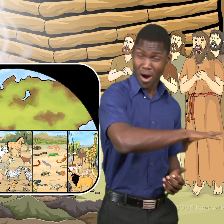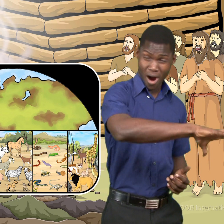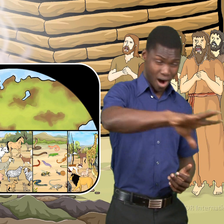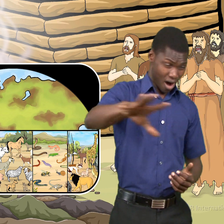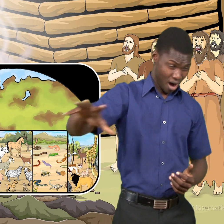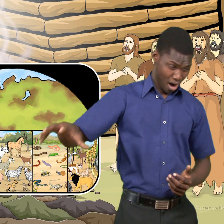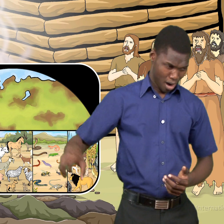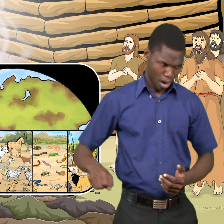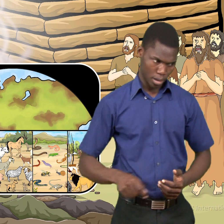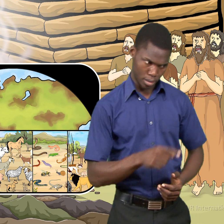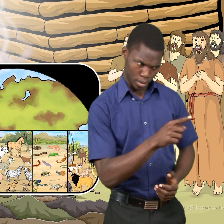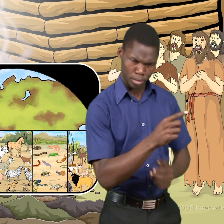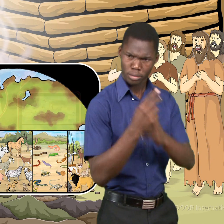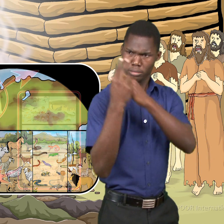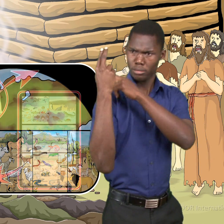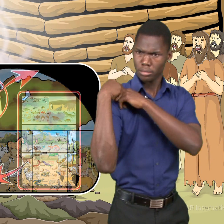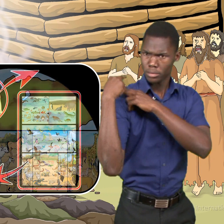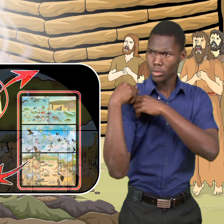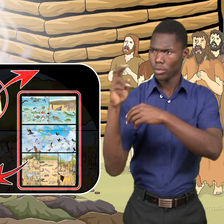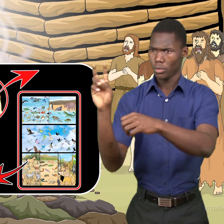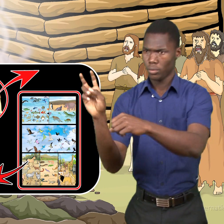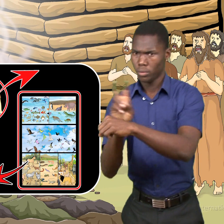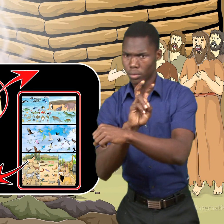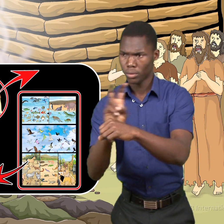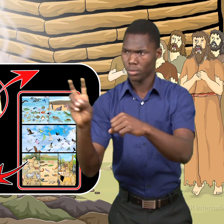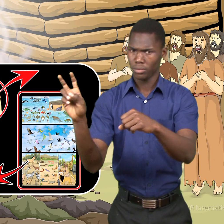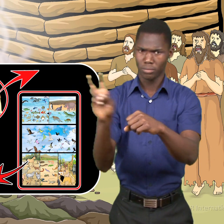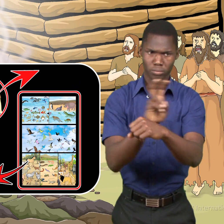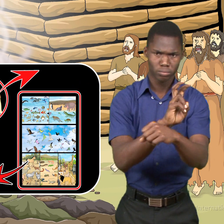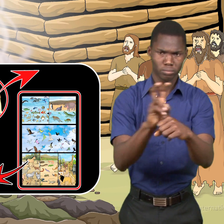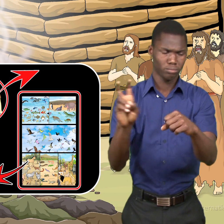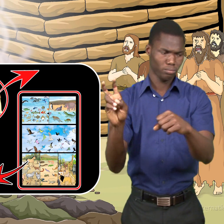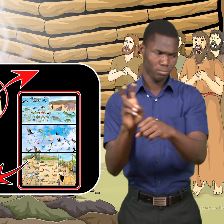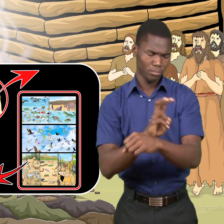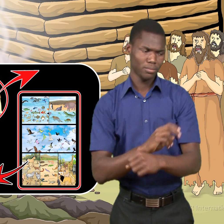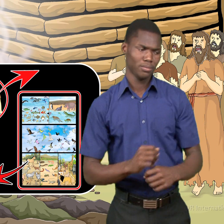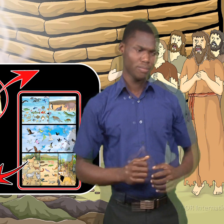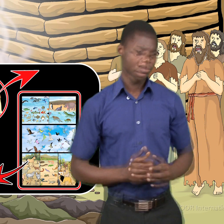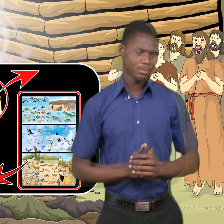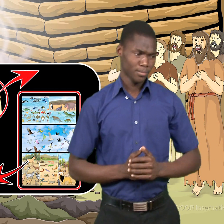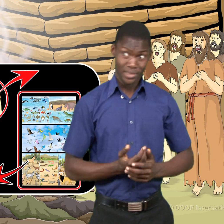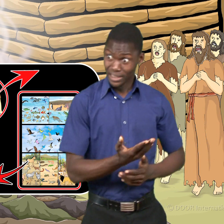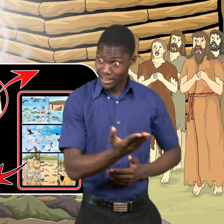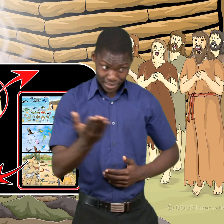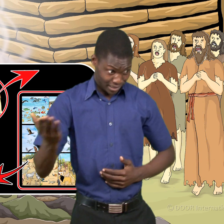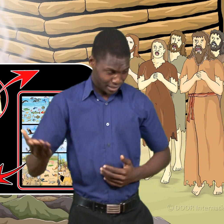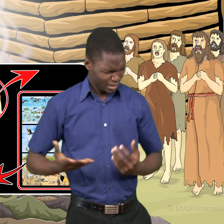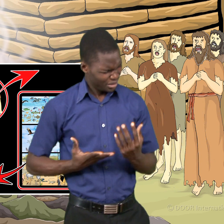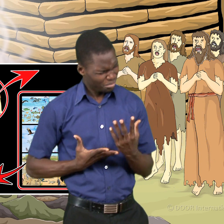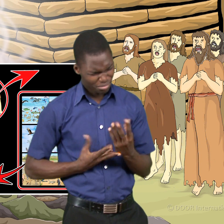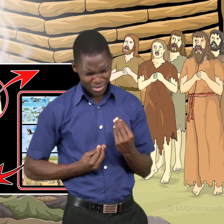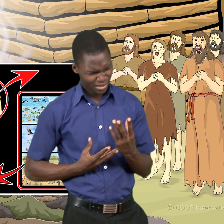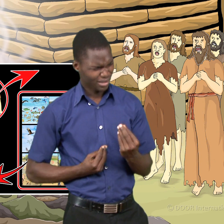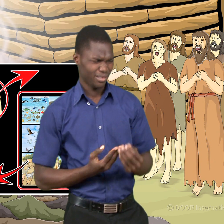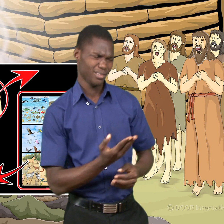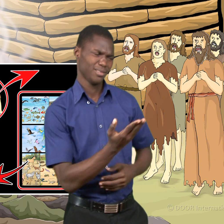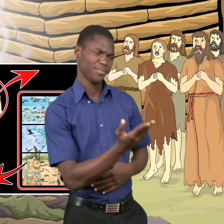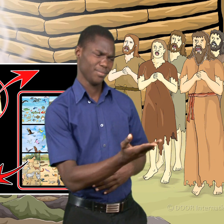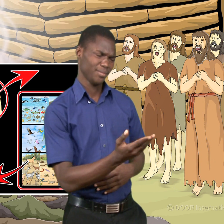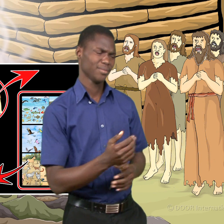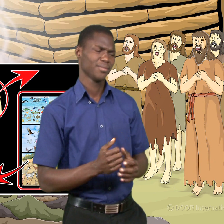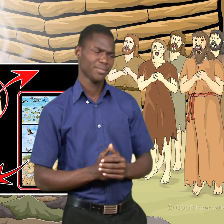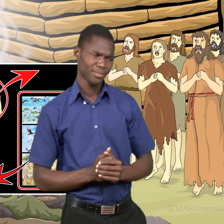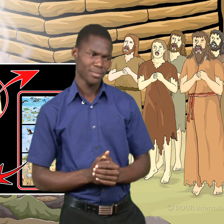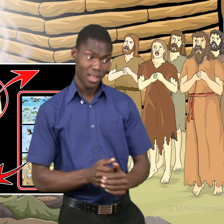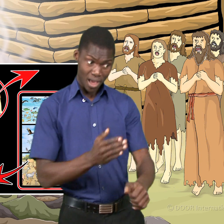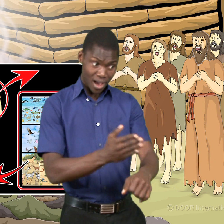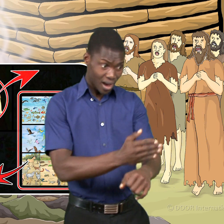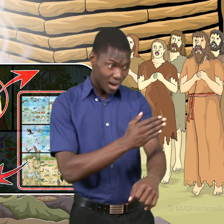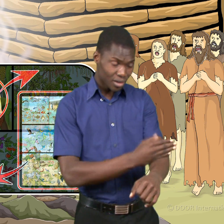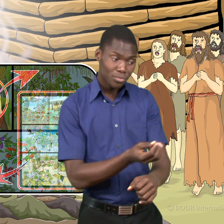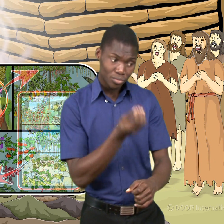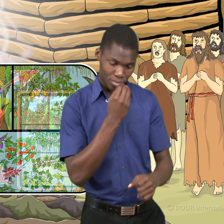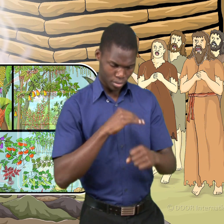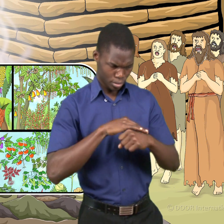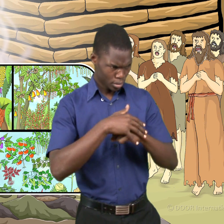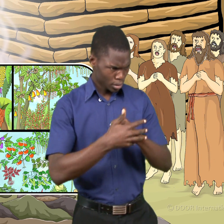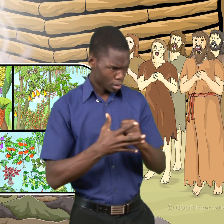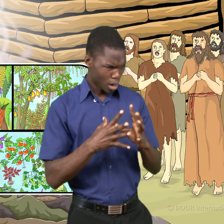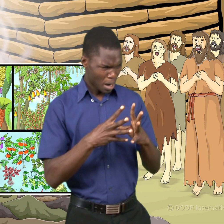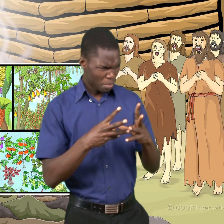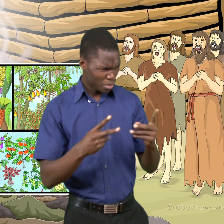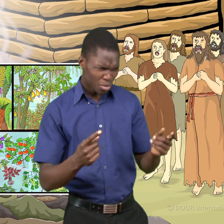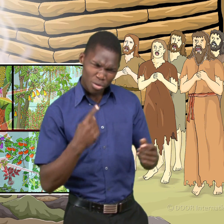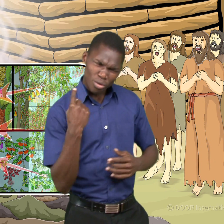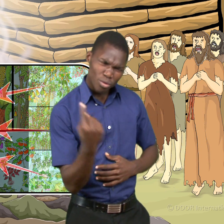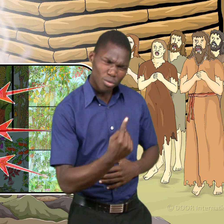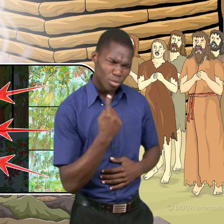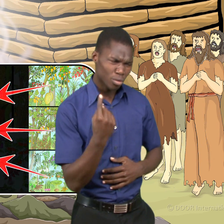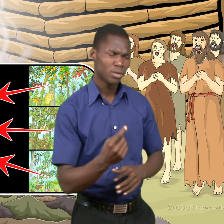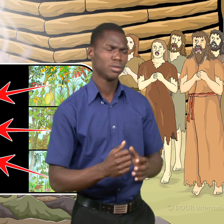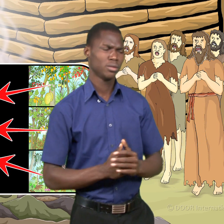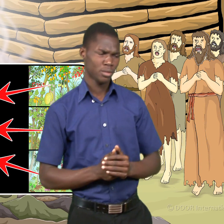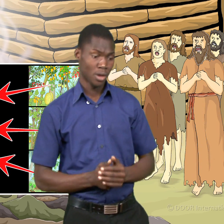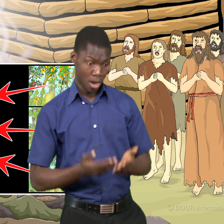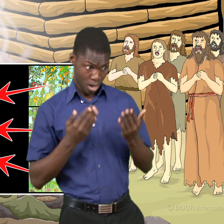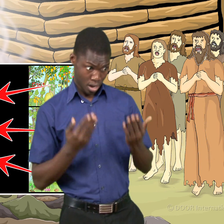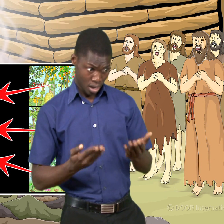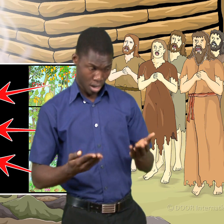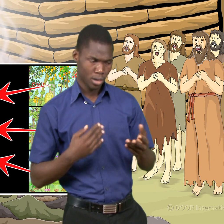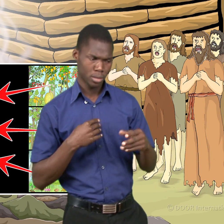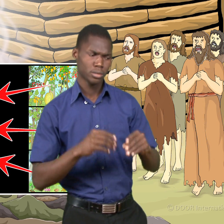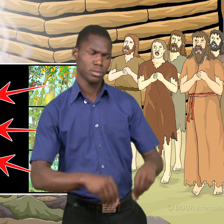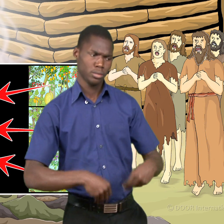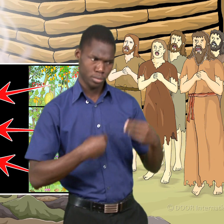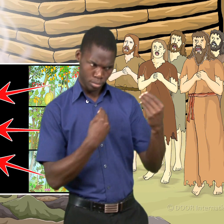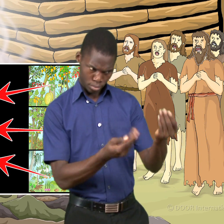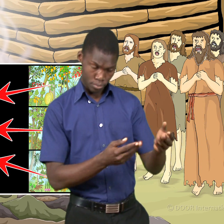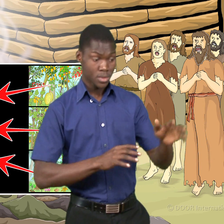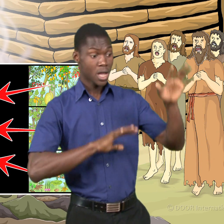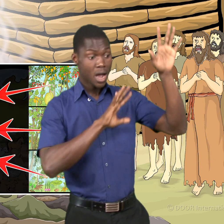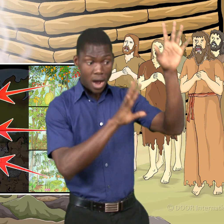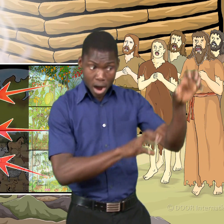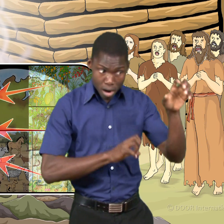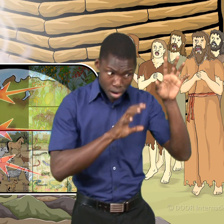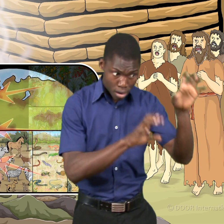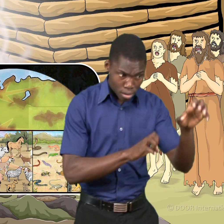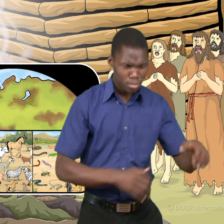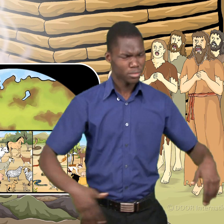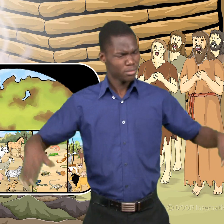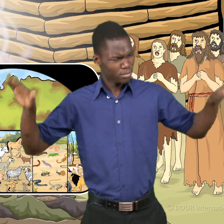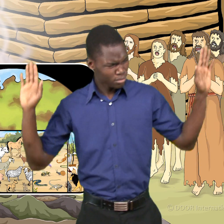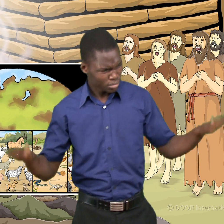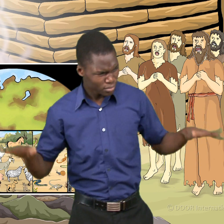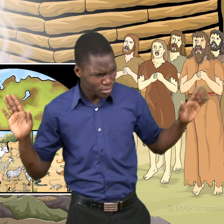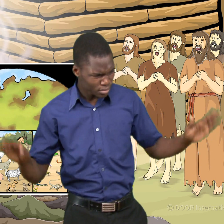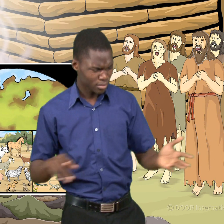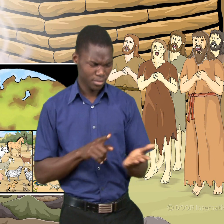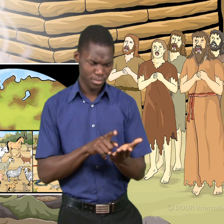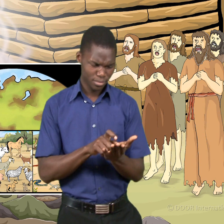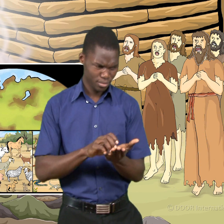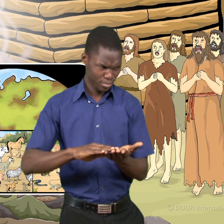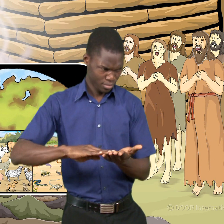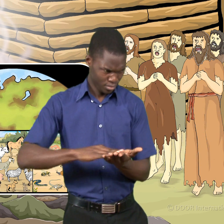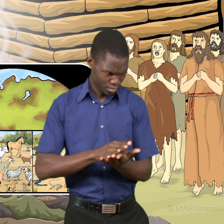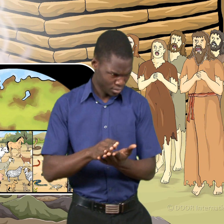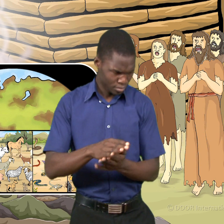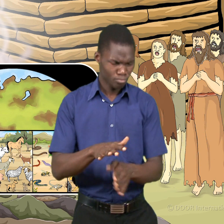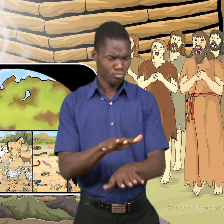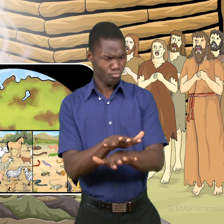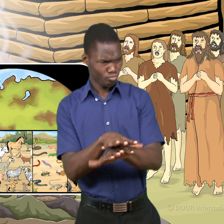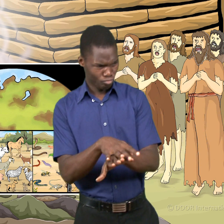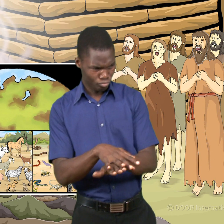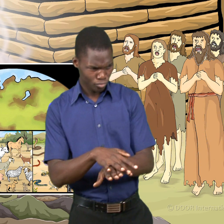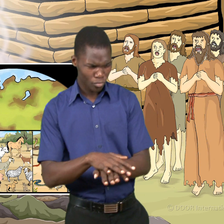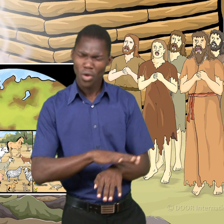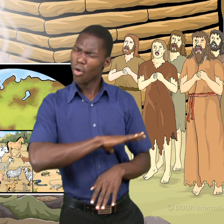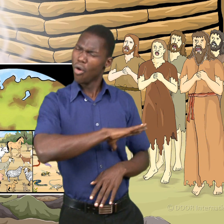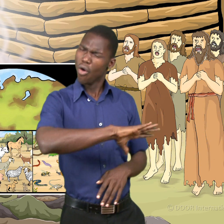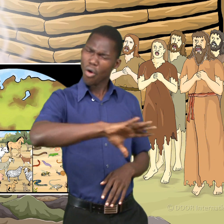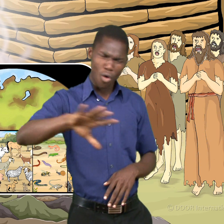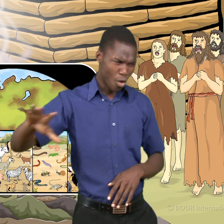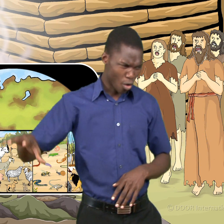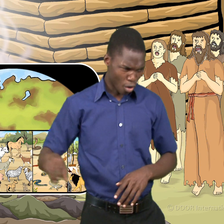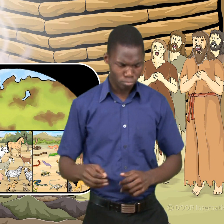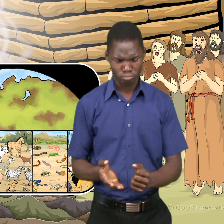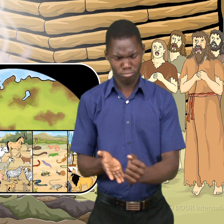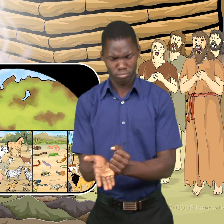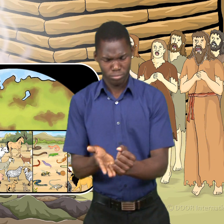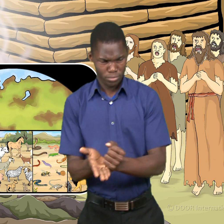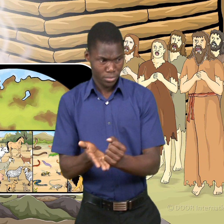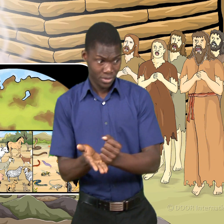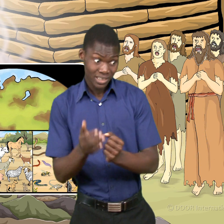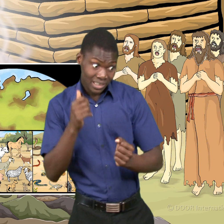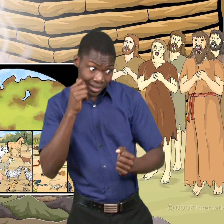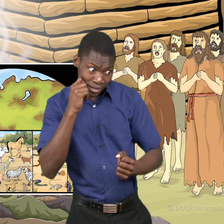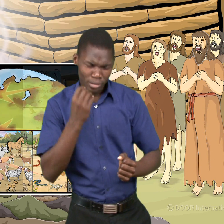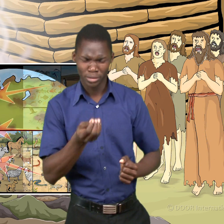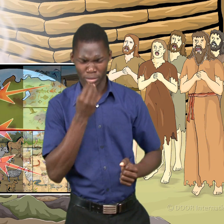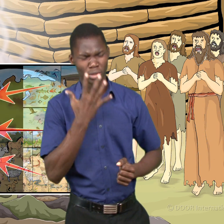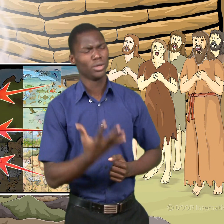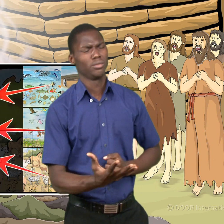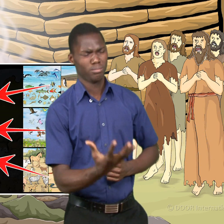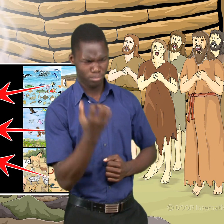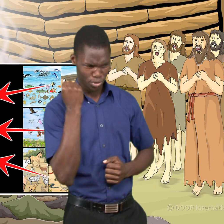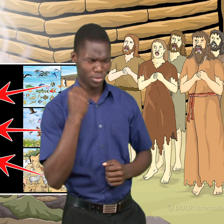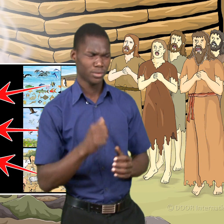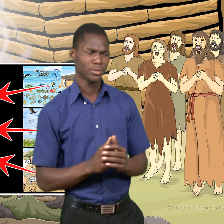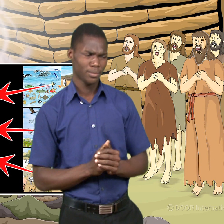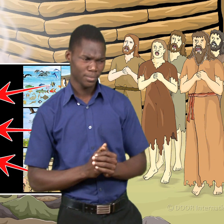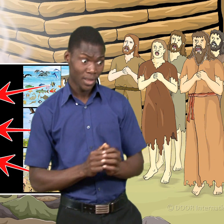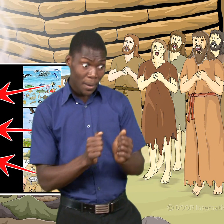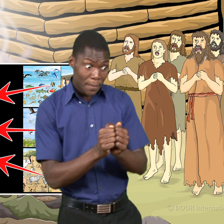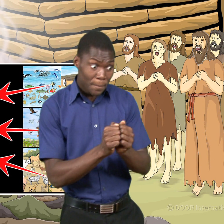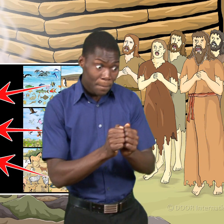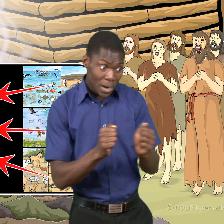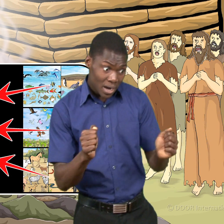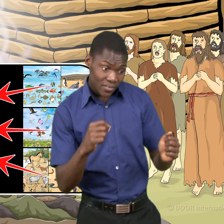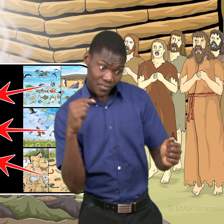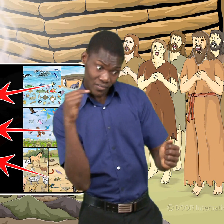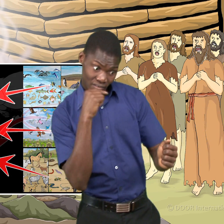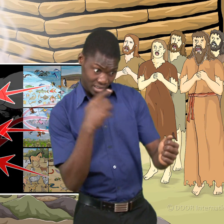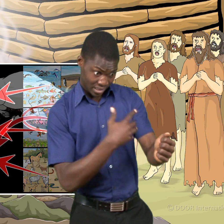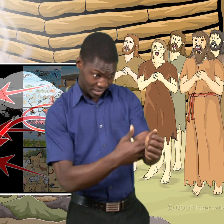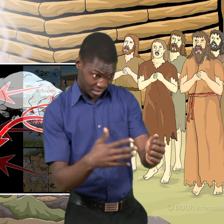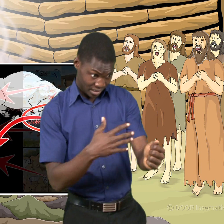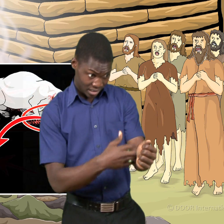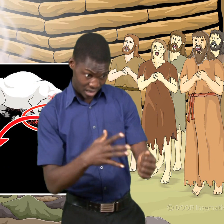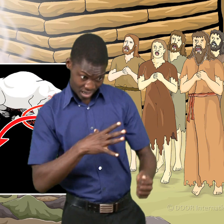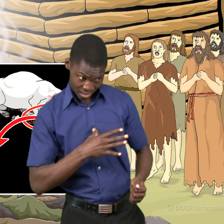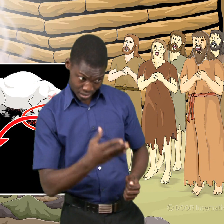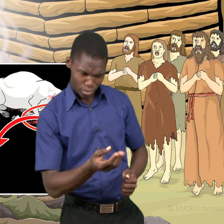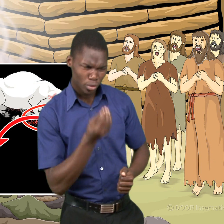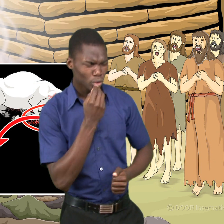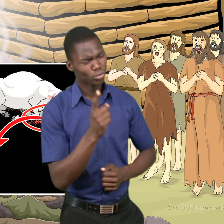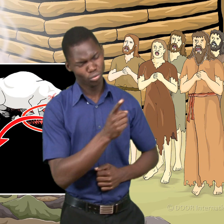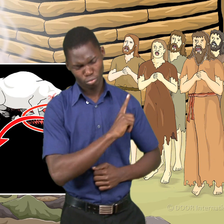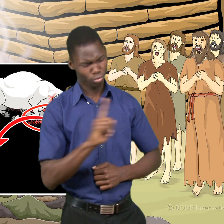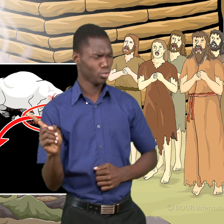They are delivered into your hand. Everything that lives and moves will be food for you; just as I gave you the green plants, I now give you all things.